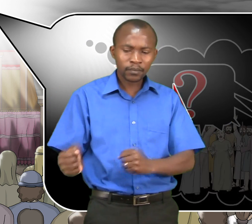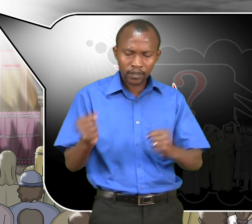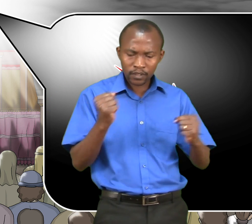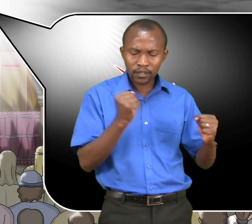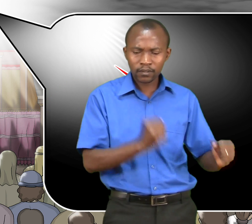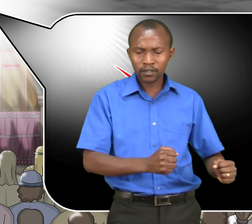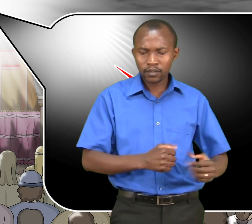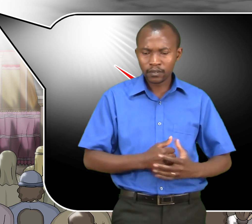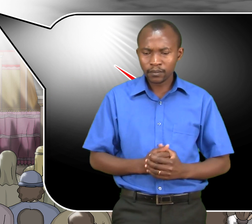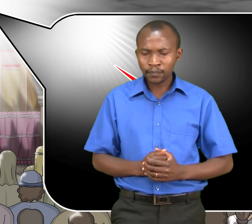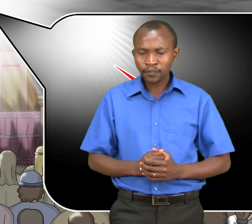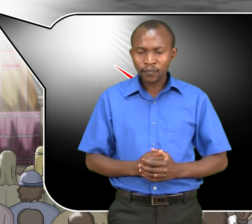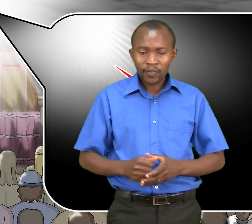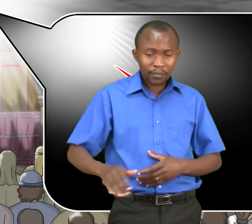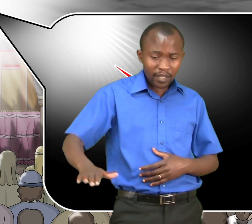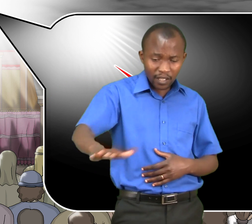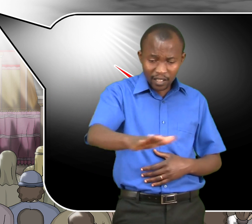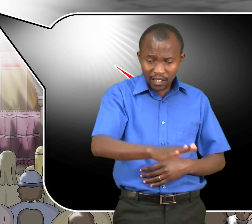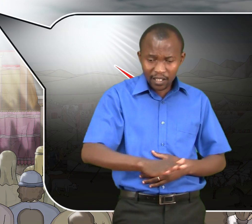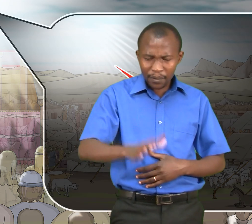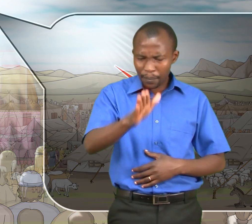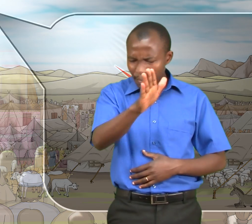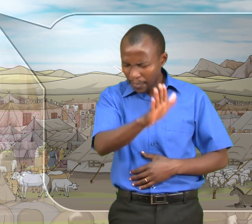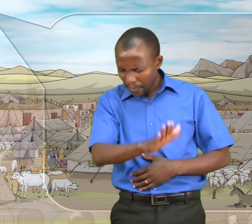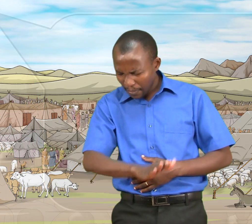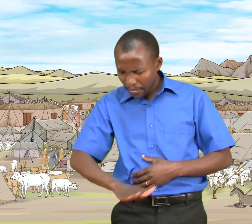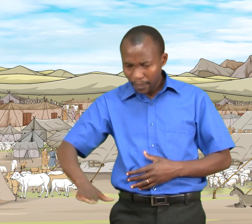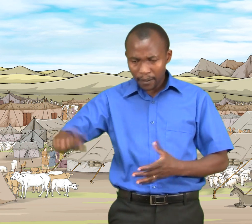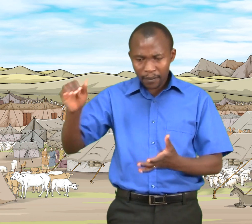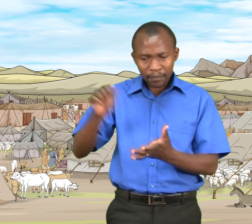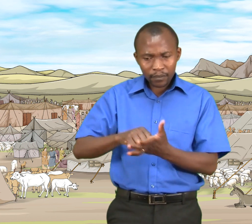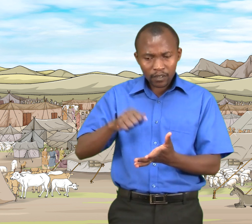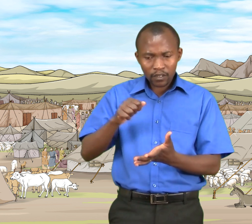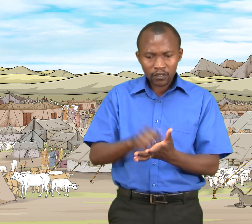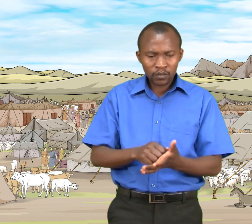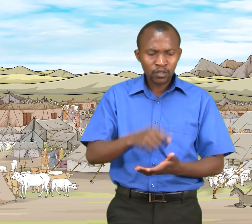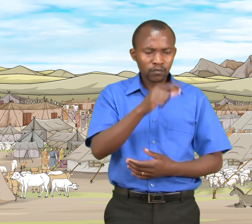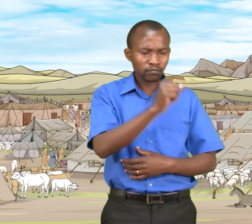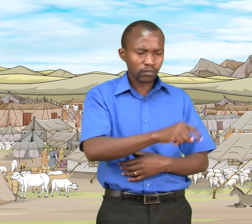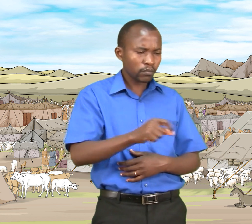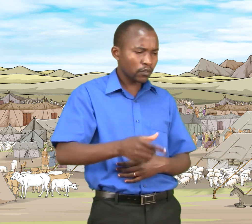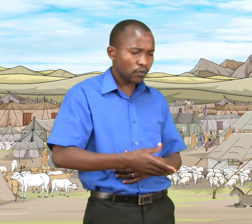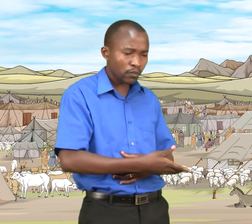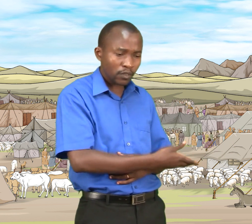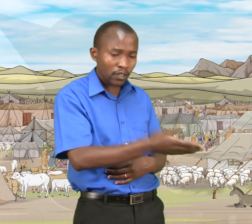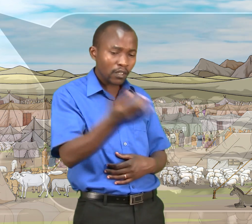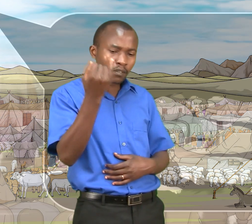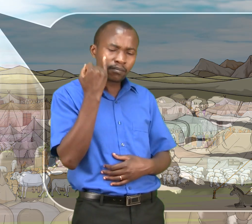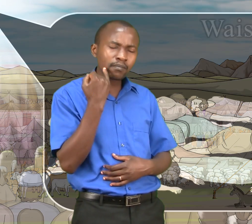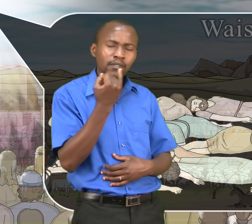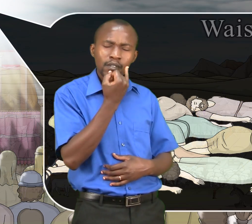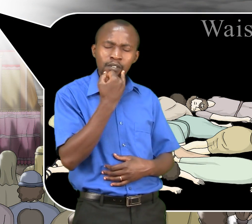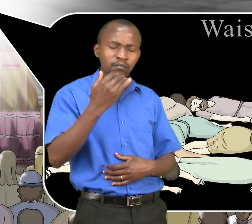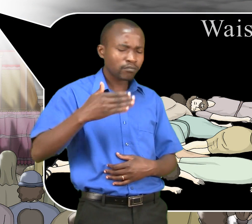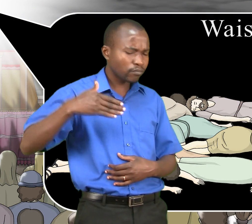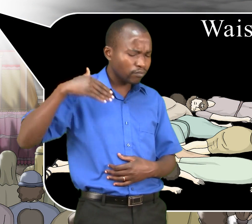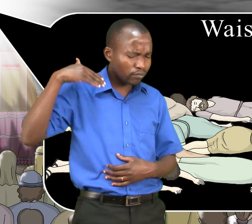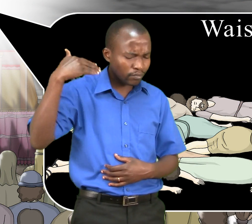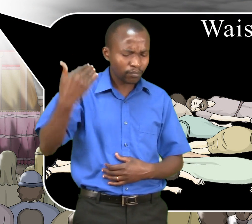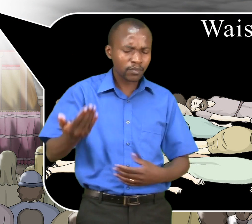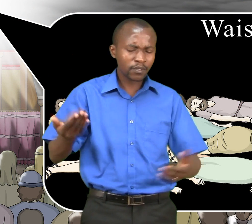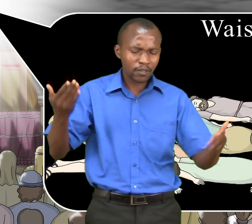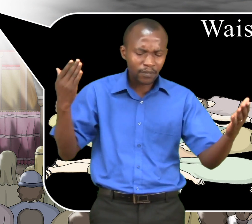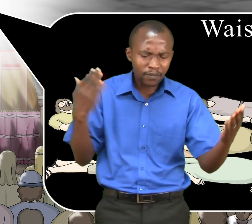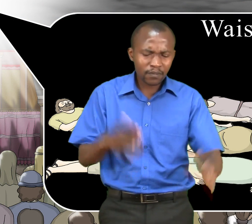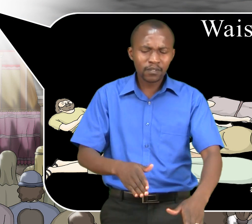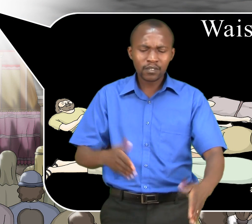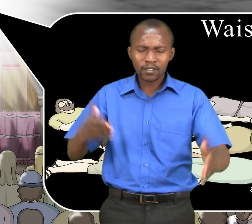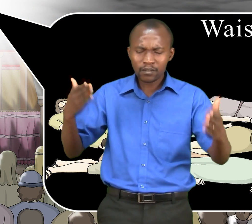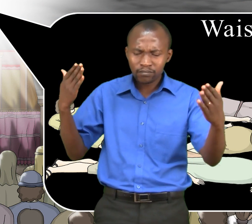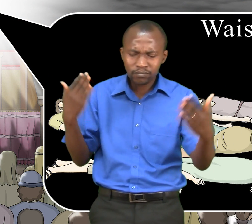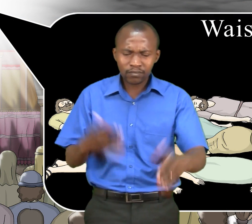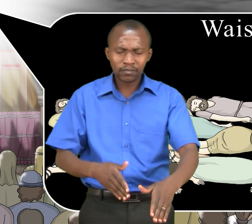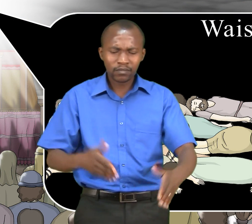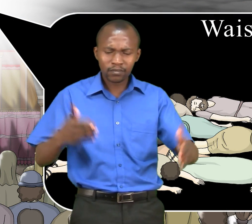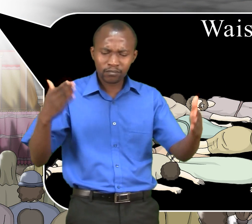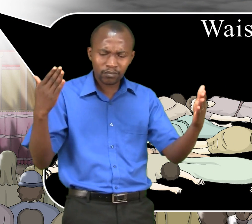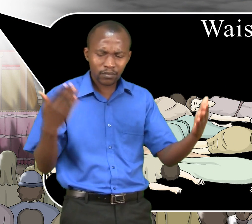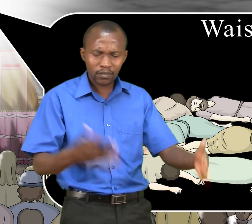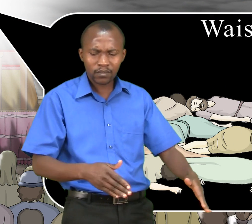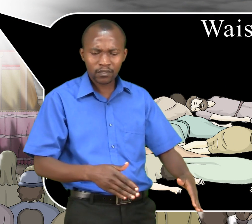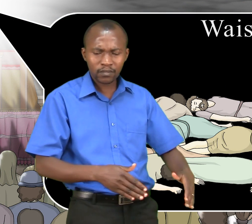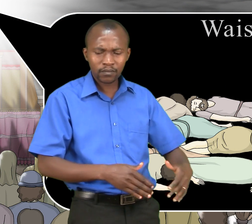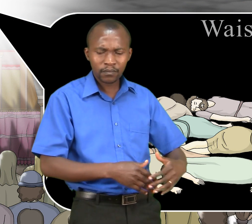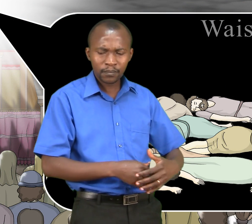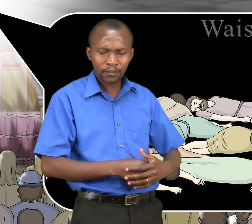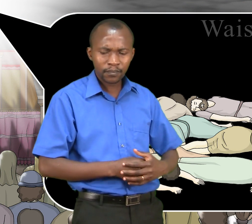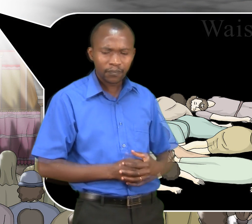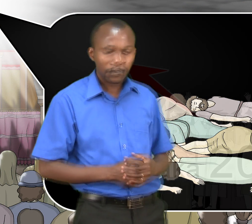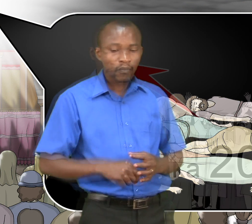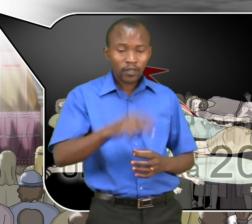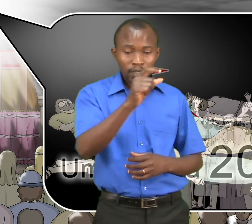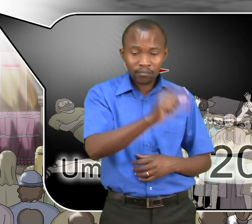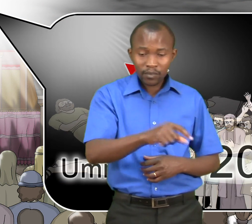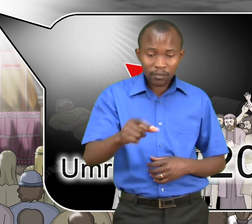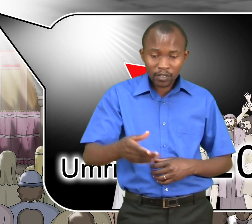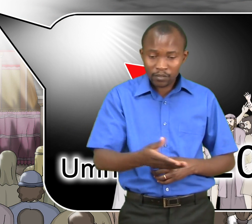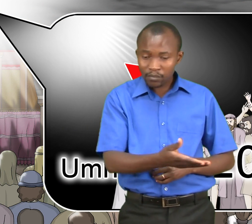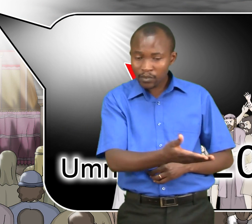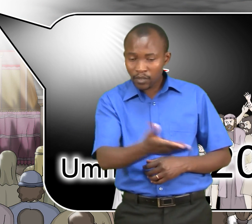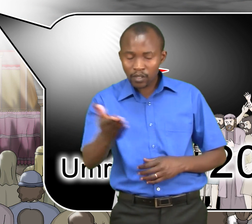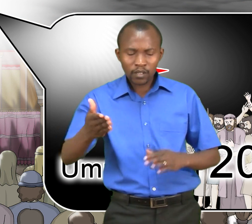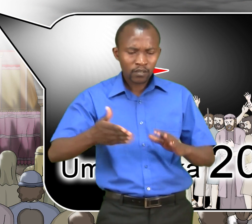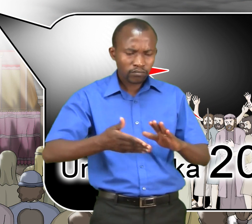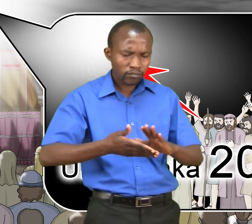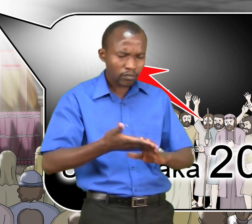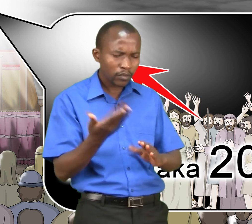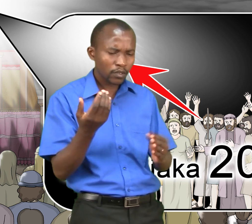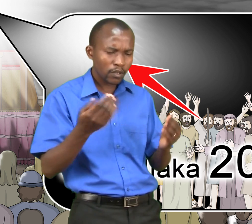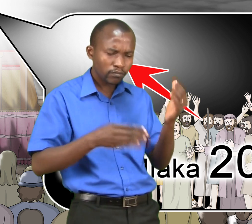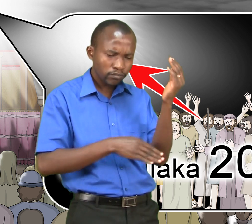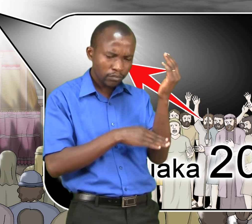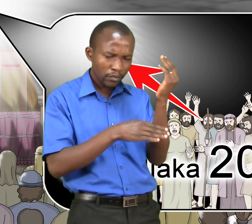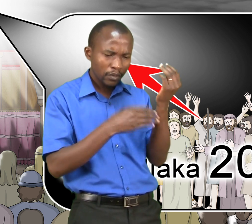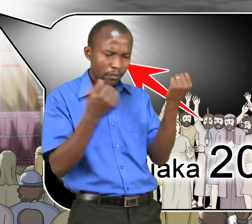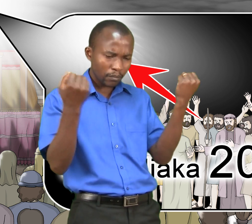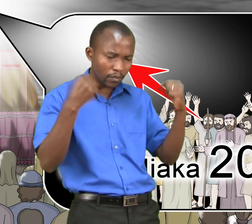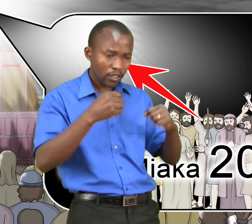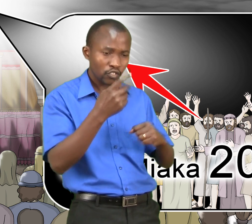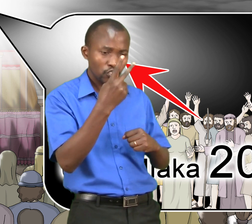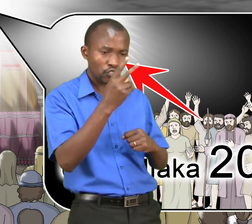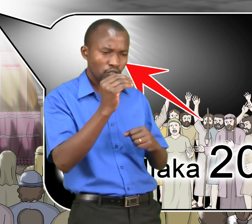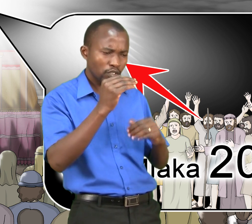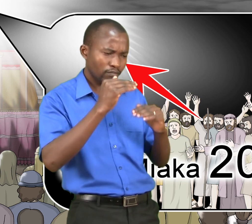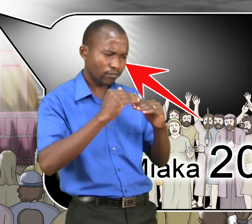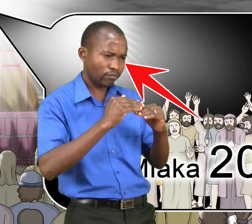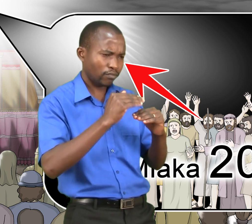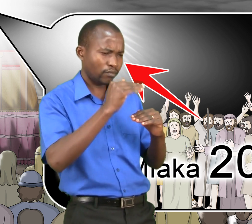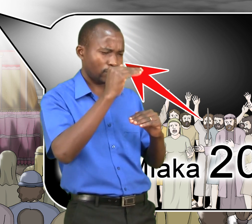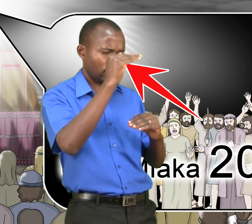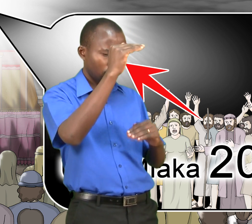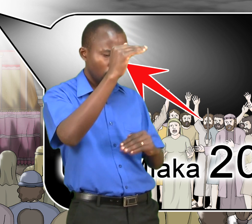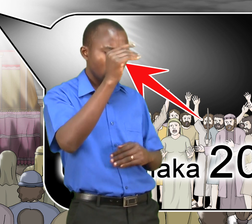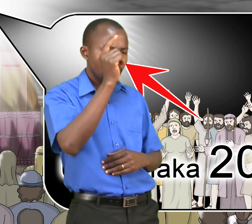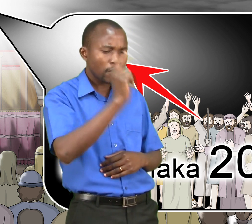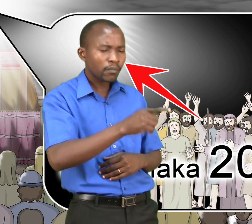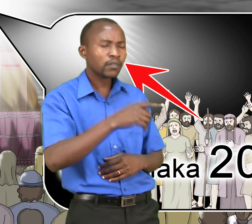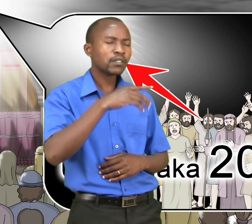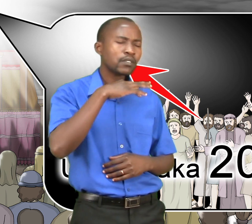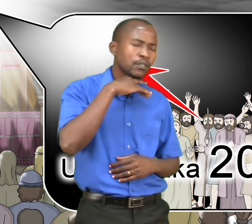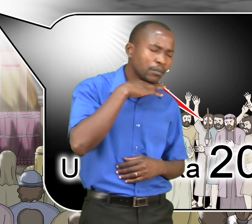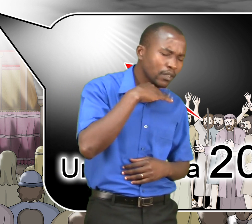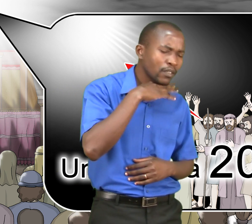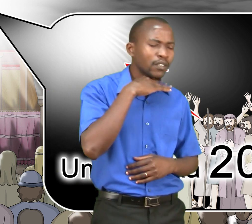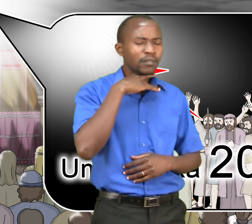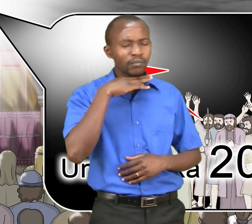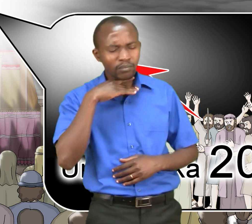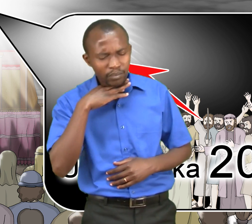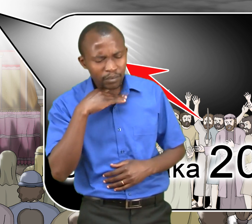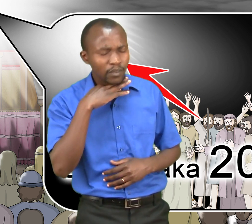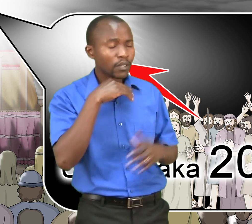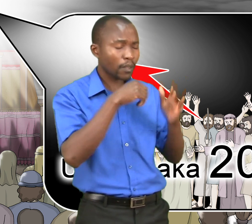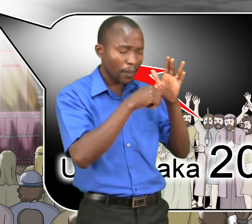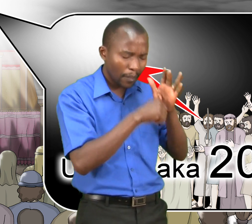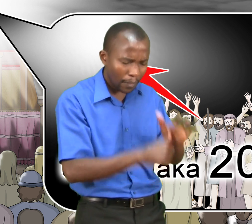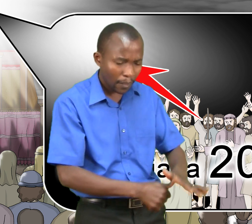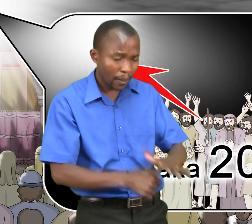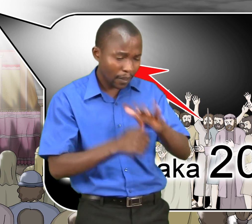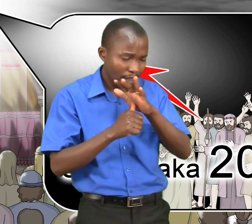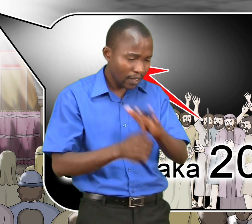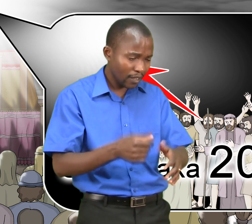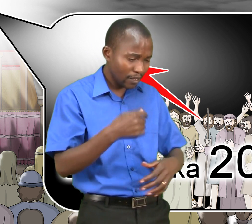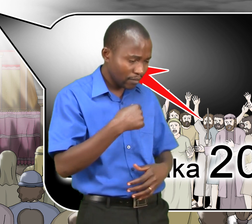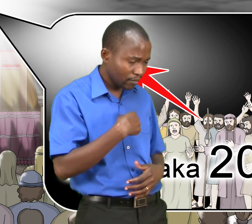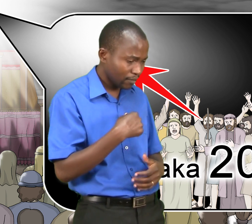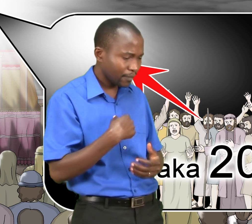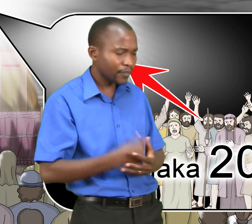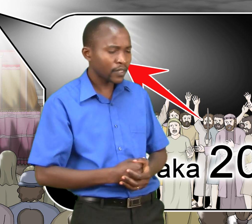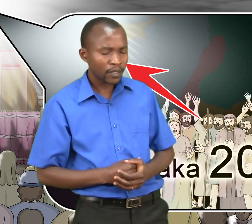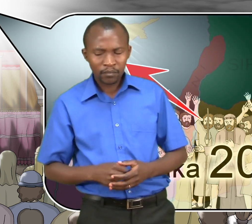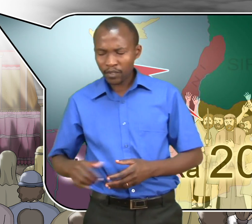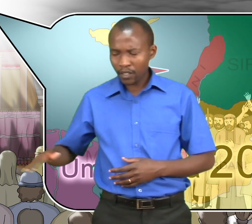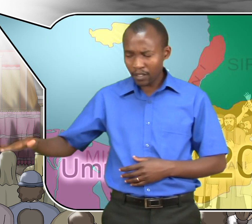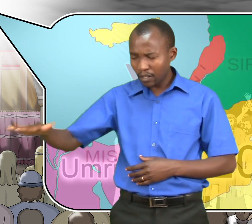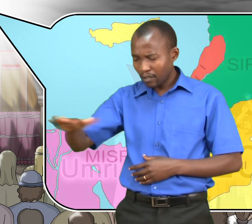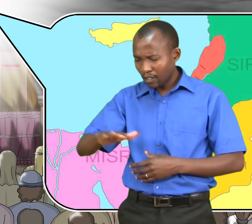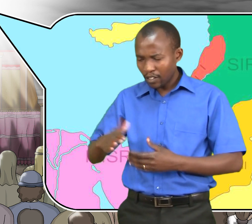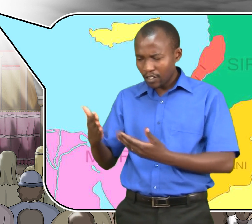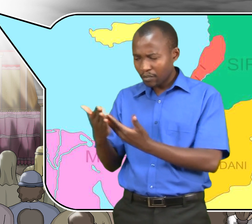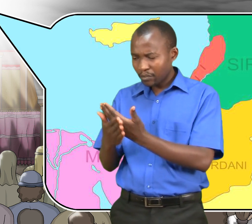Your bodies will fall in this wilderness—all who were numbered in the census, everyone twenty years of age or older—because you have grumbled against Me.